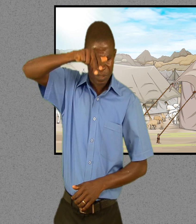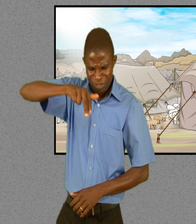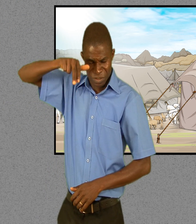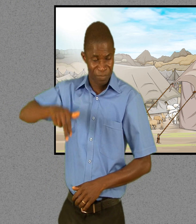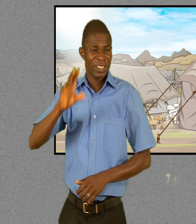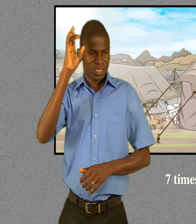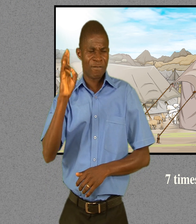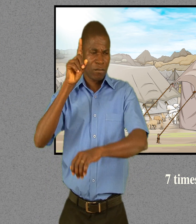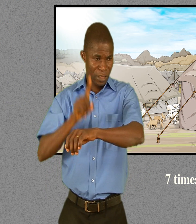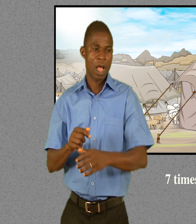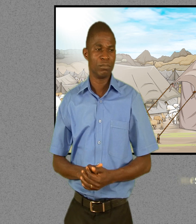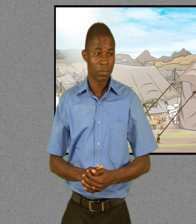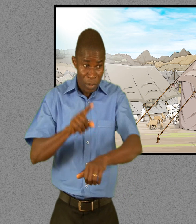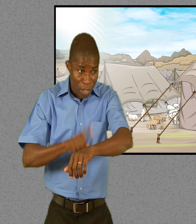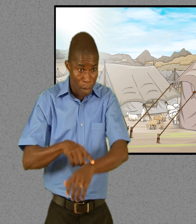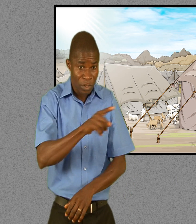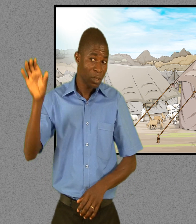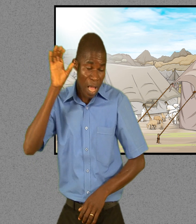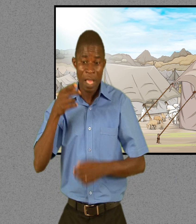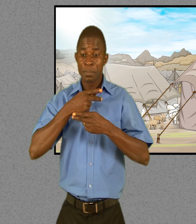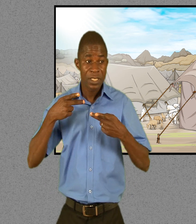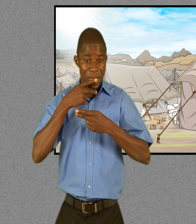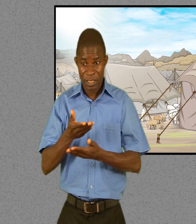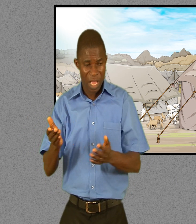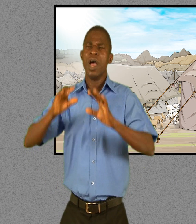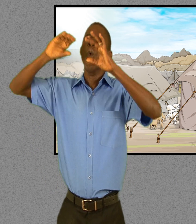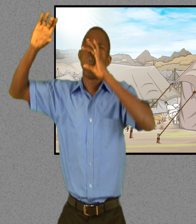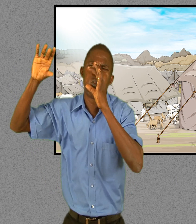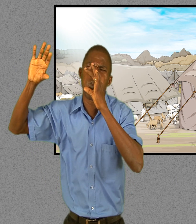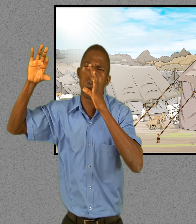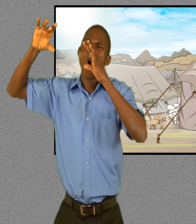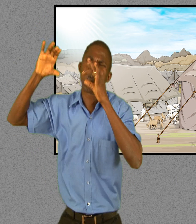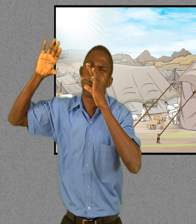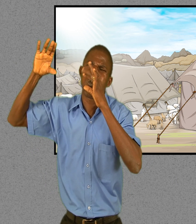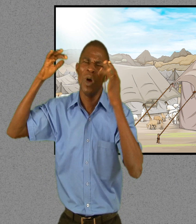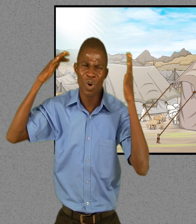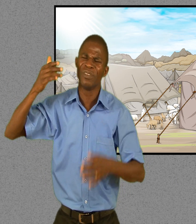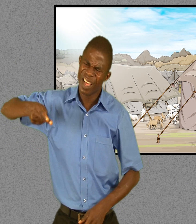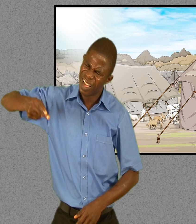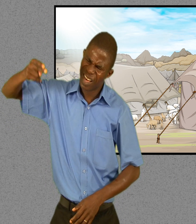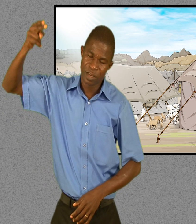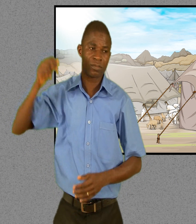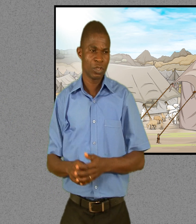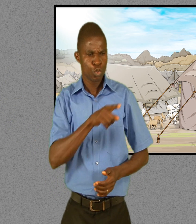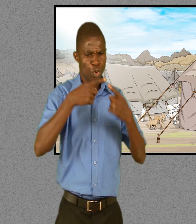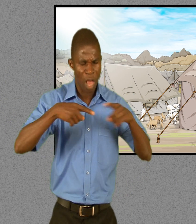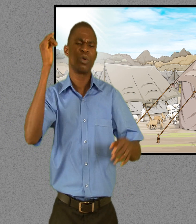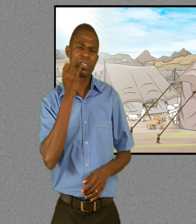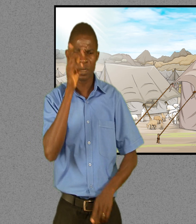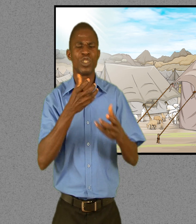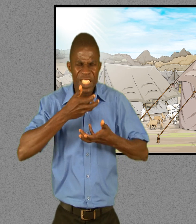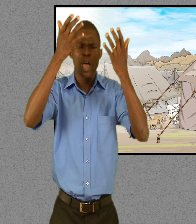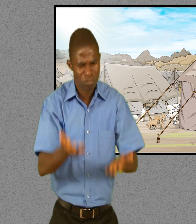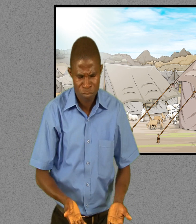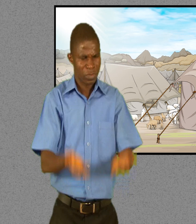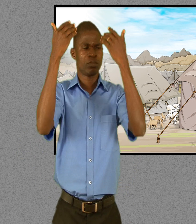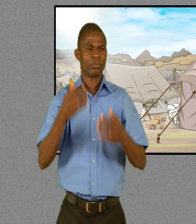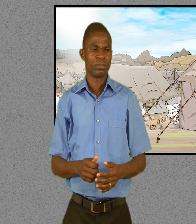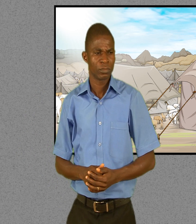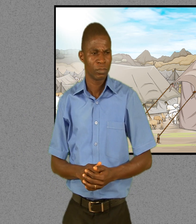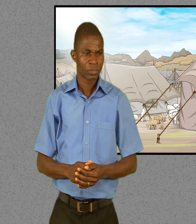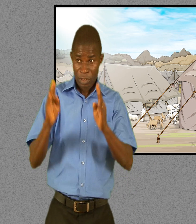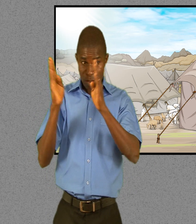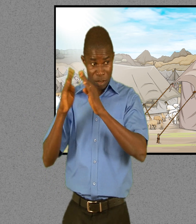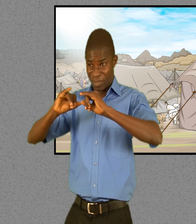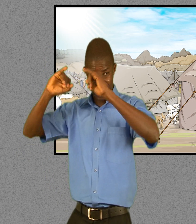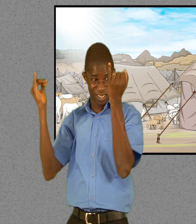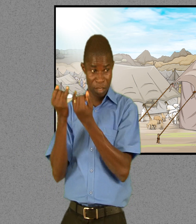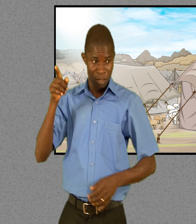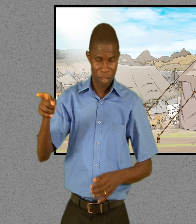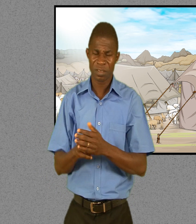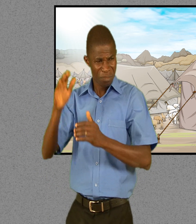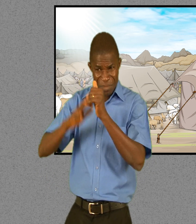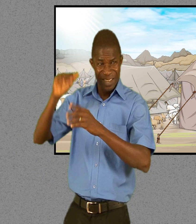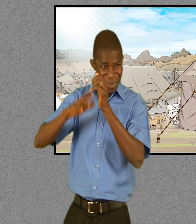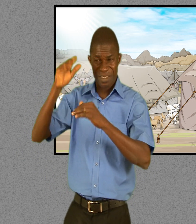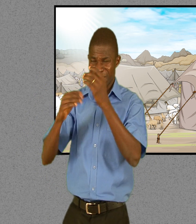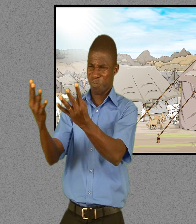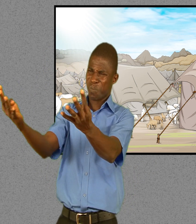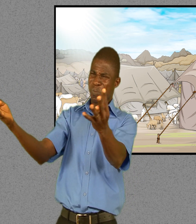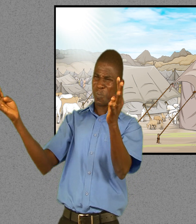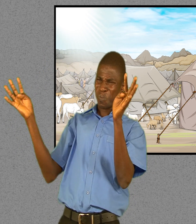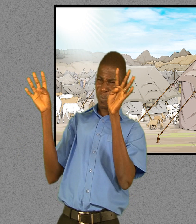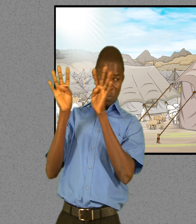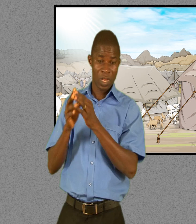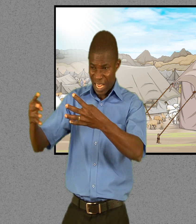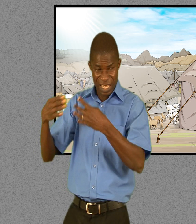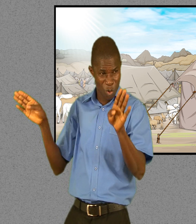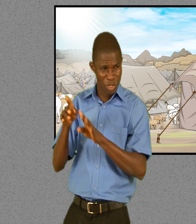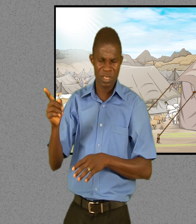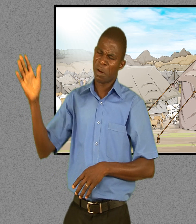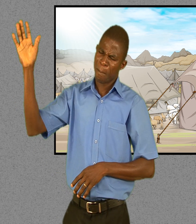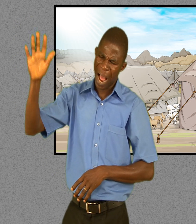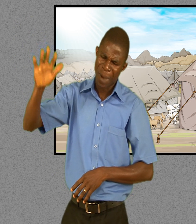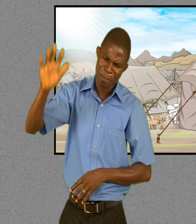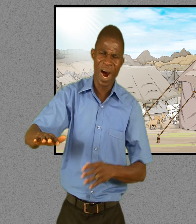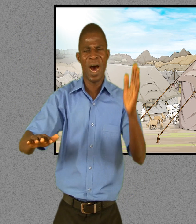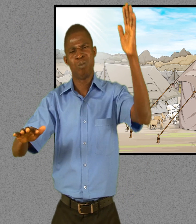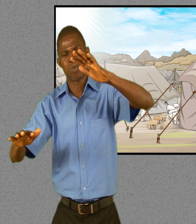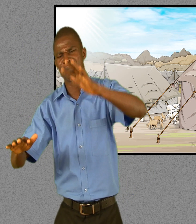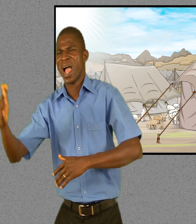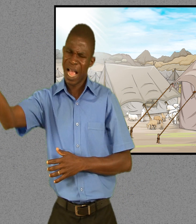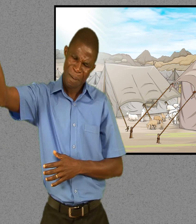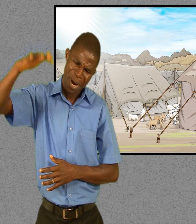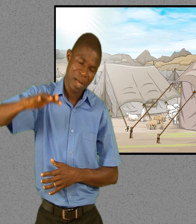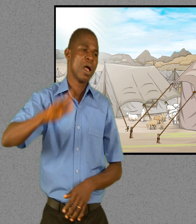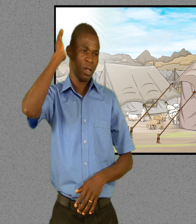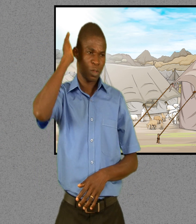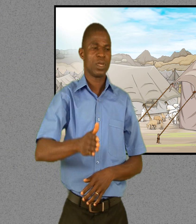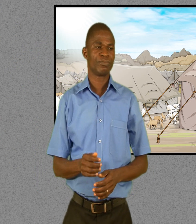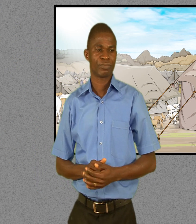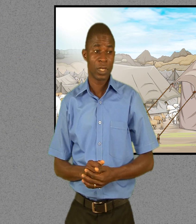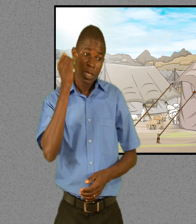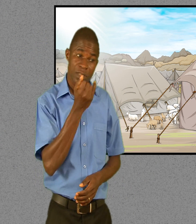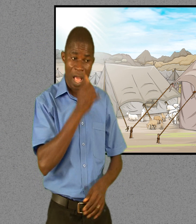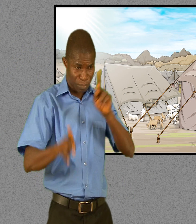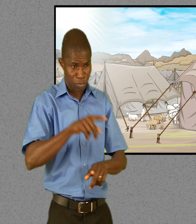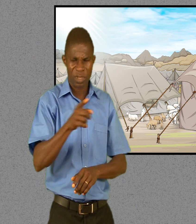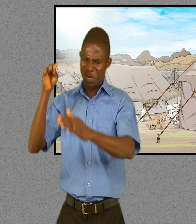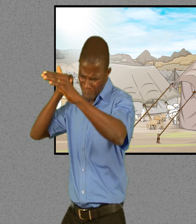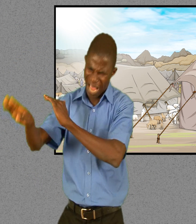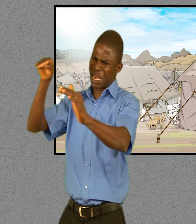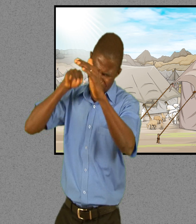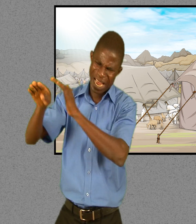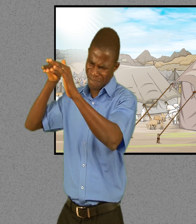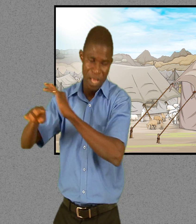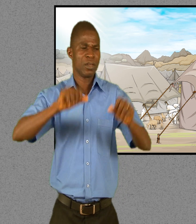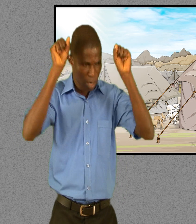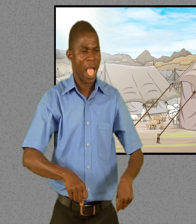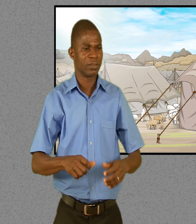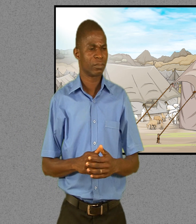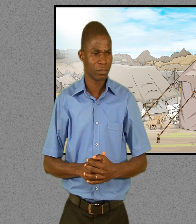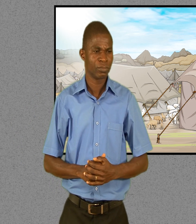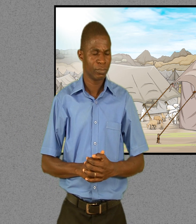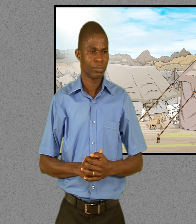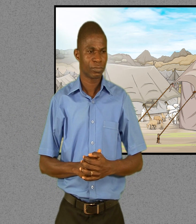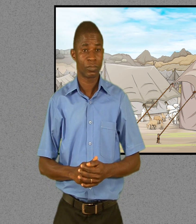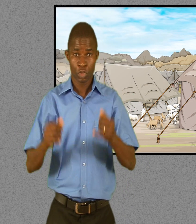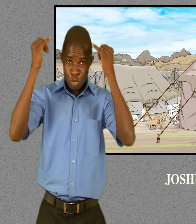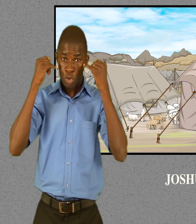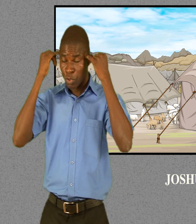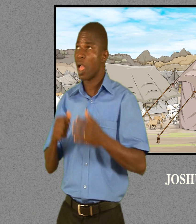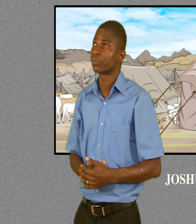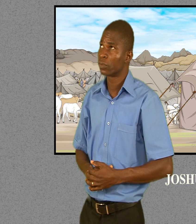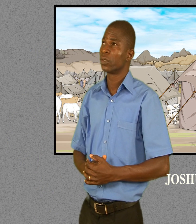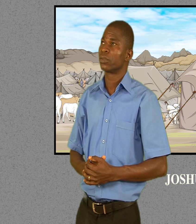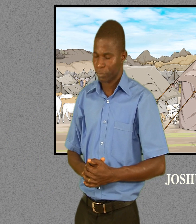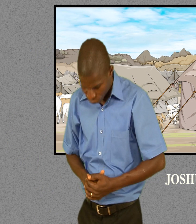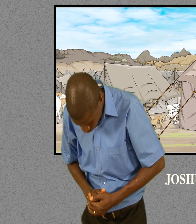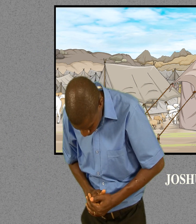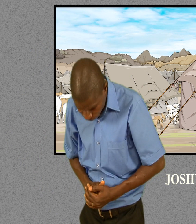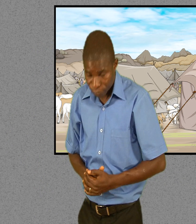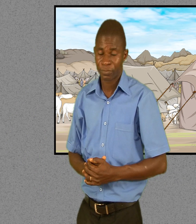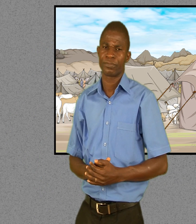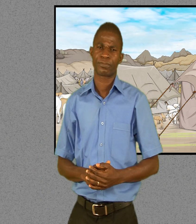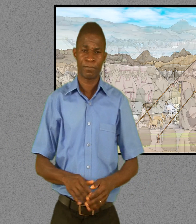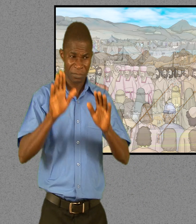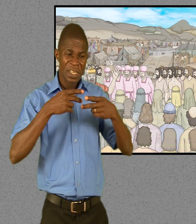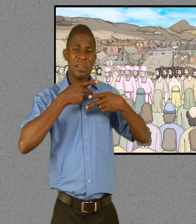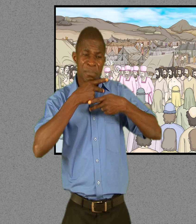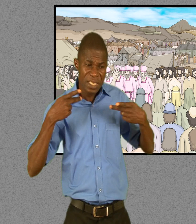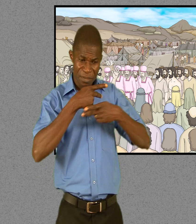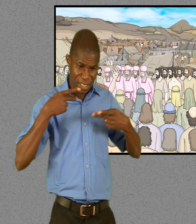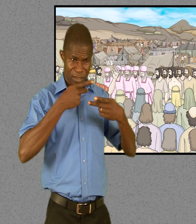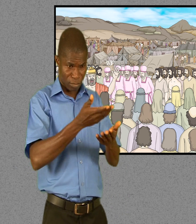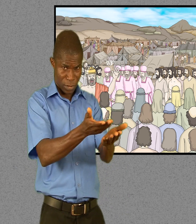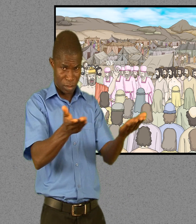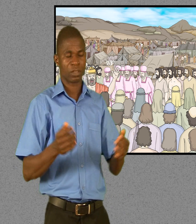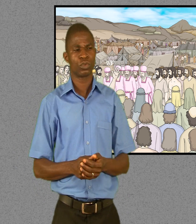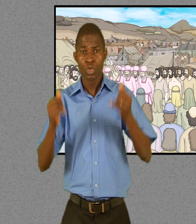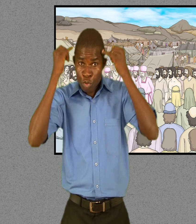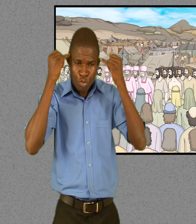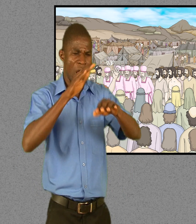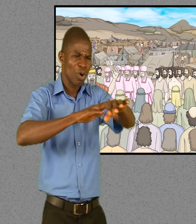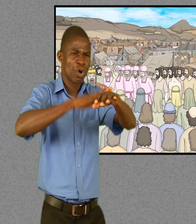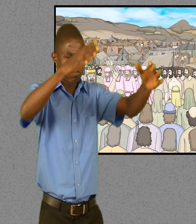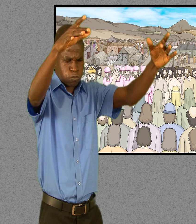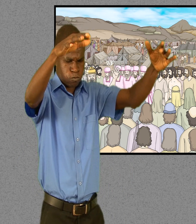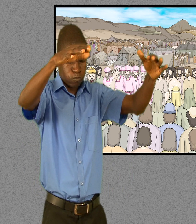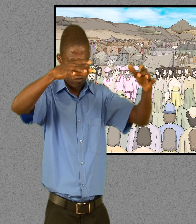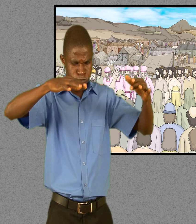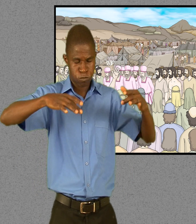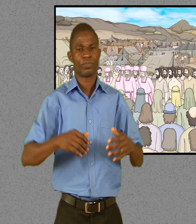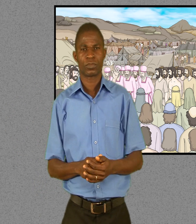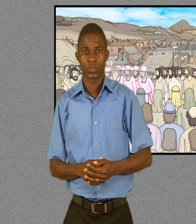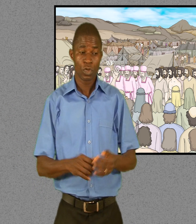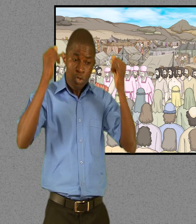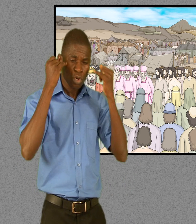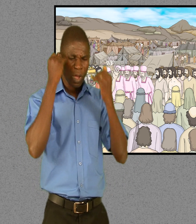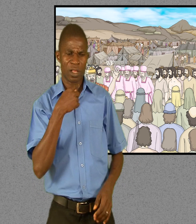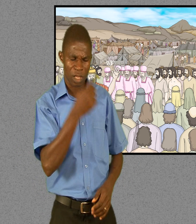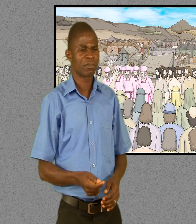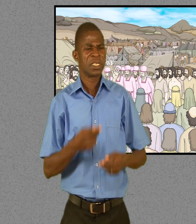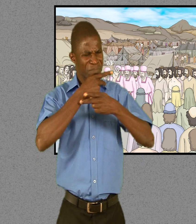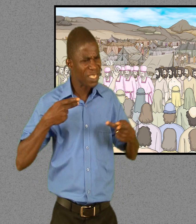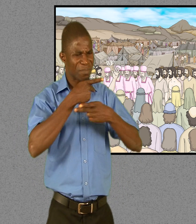Then the wall of the city will collapse and all your people will charge straight into the city.”